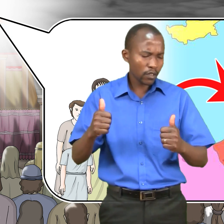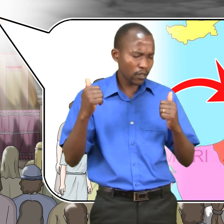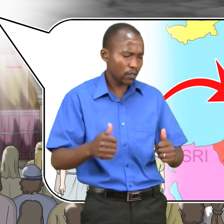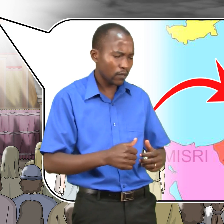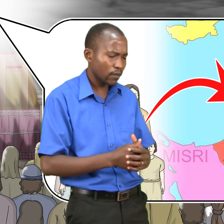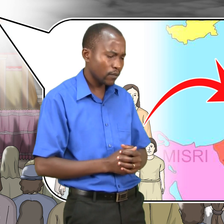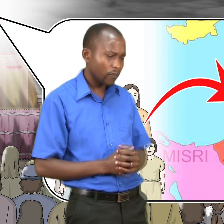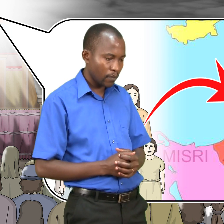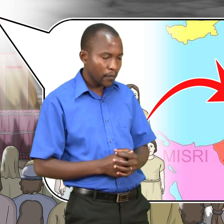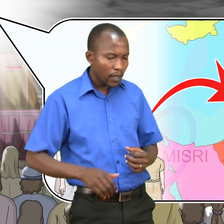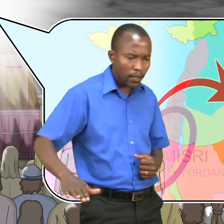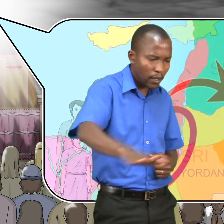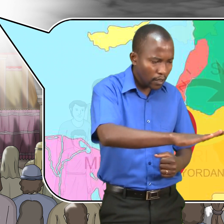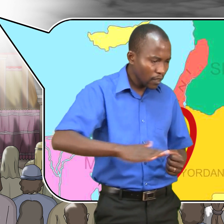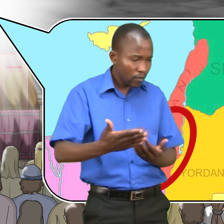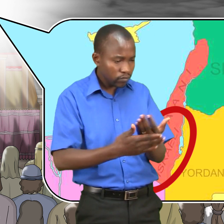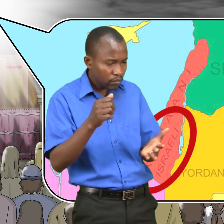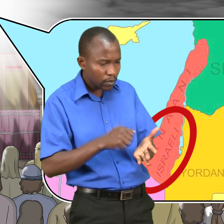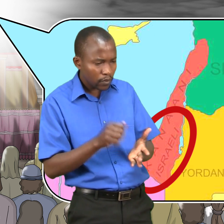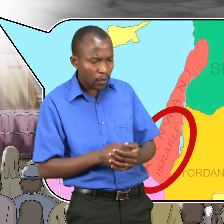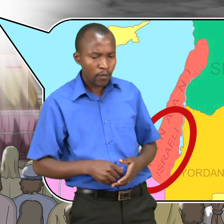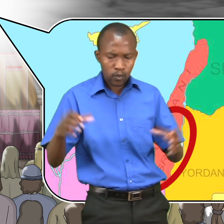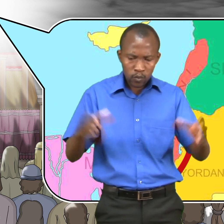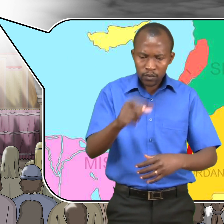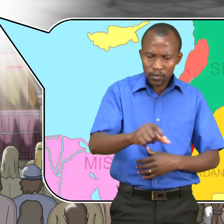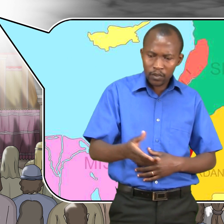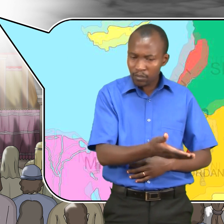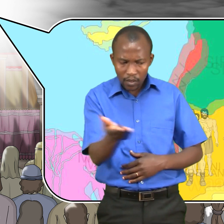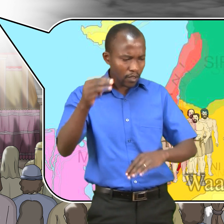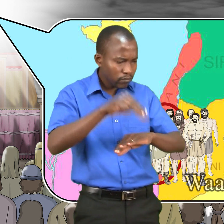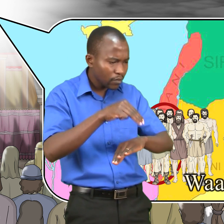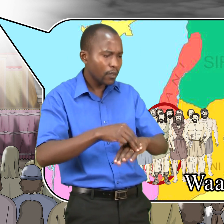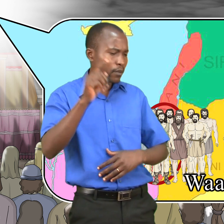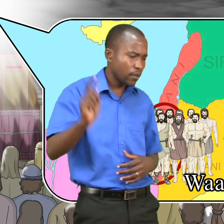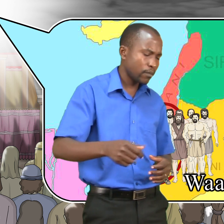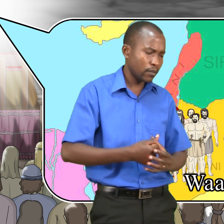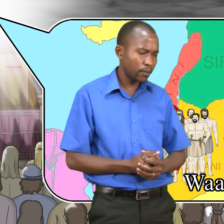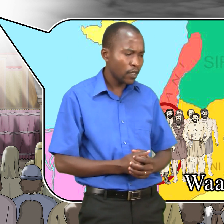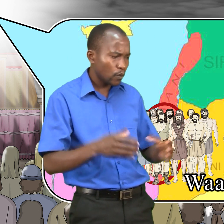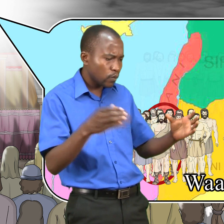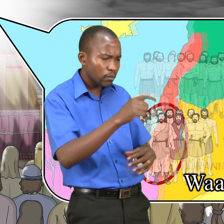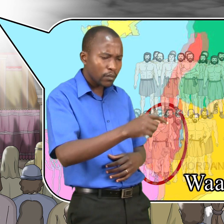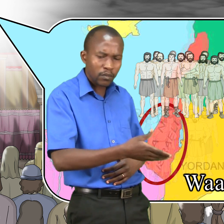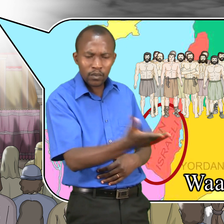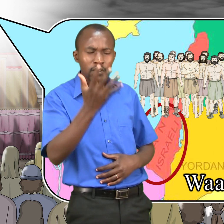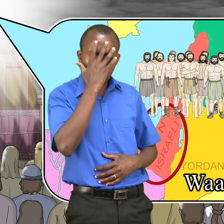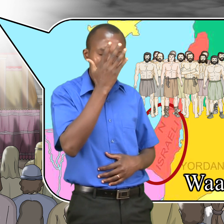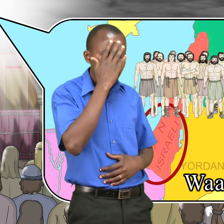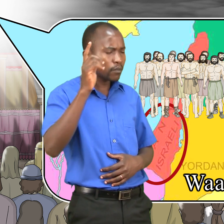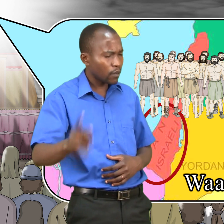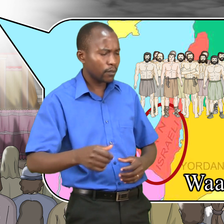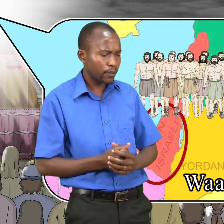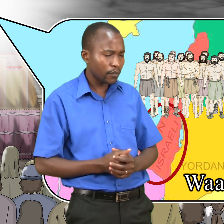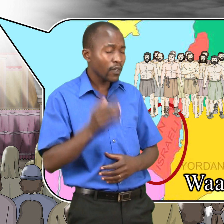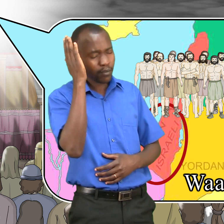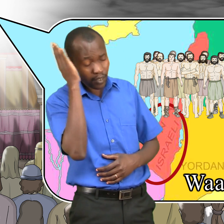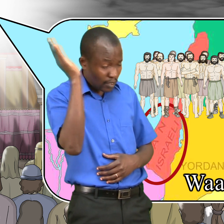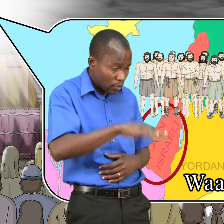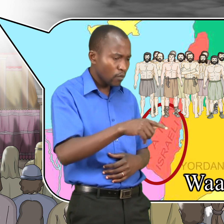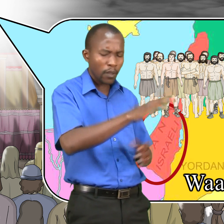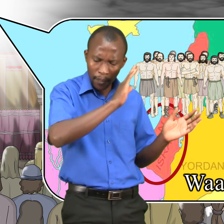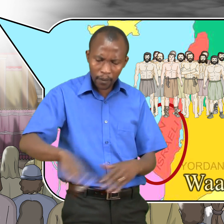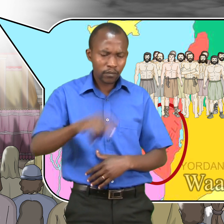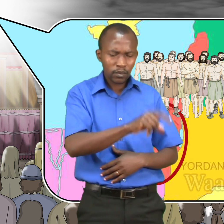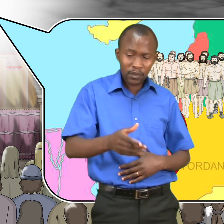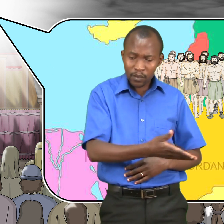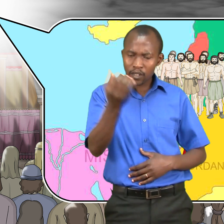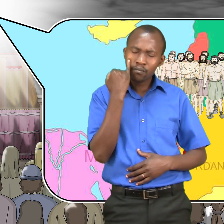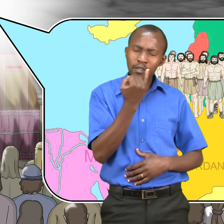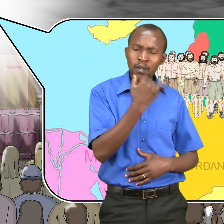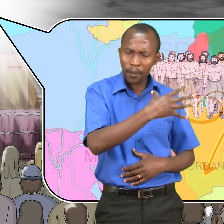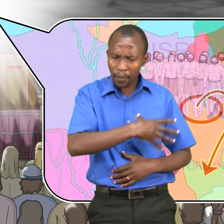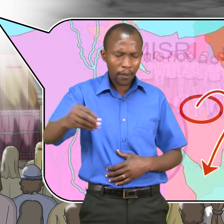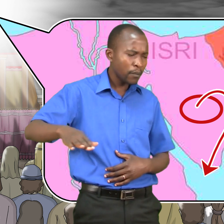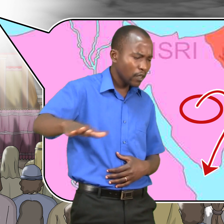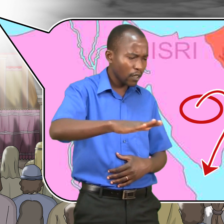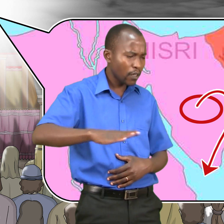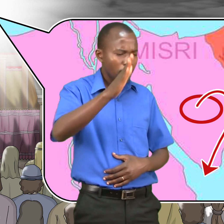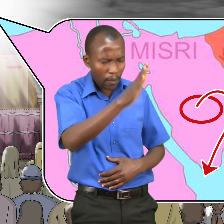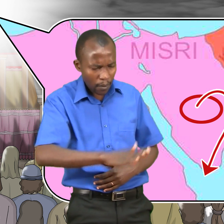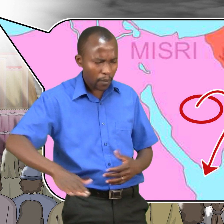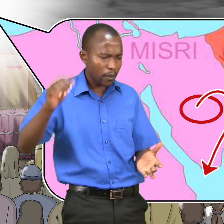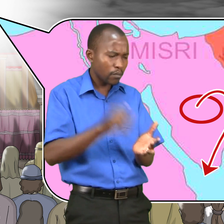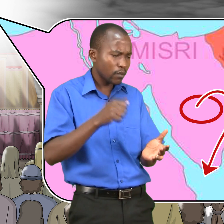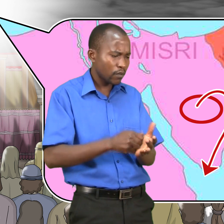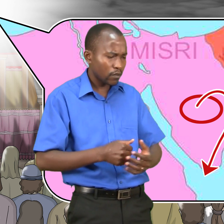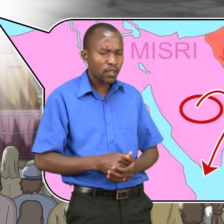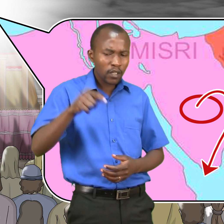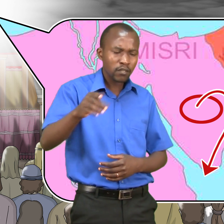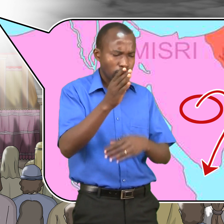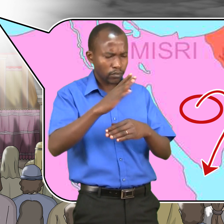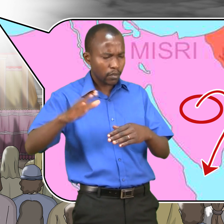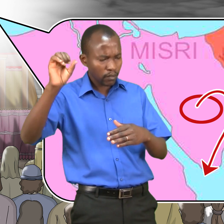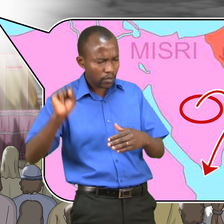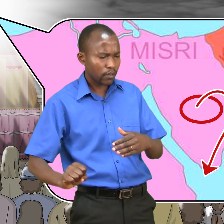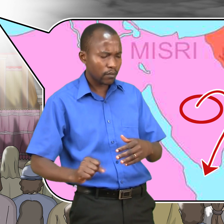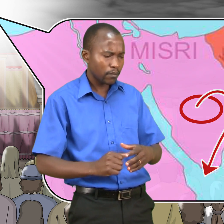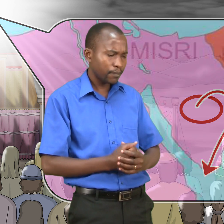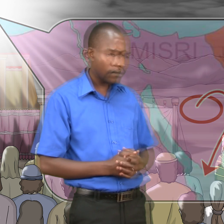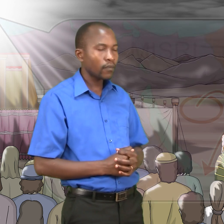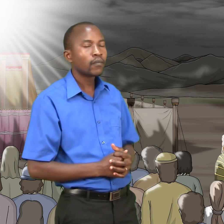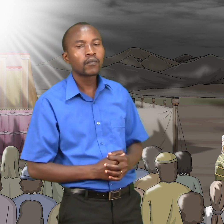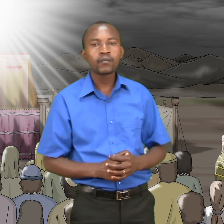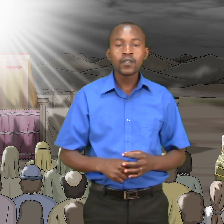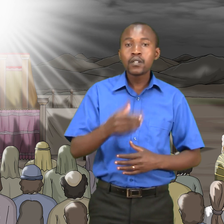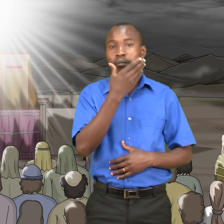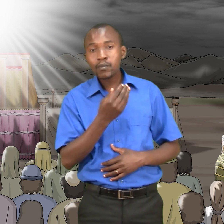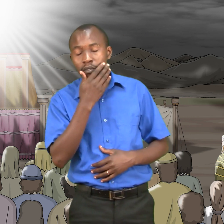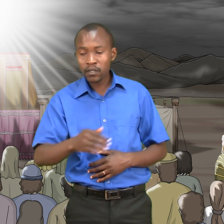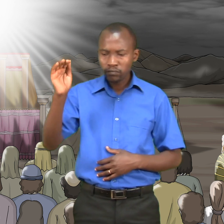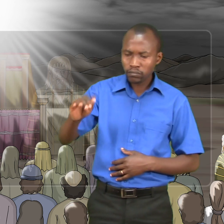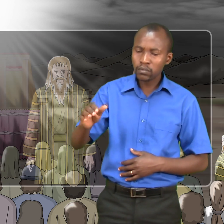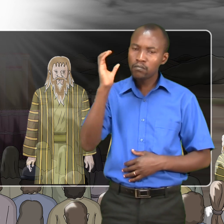Now since the Amalekites and Canaanites are living in the valleys, turn back tomorrow and head for the wilderness along the route to the Red Sea.”